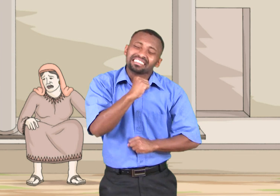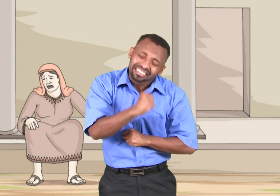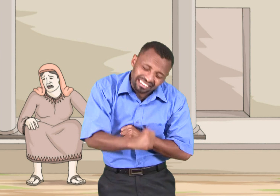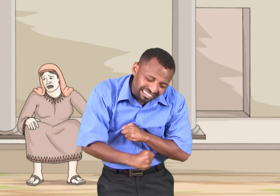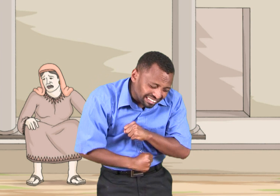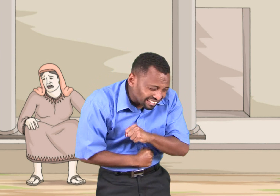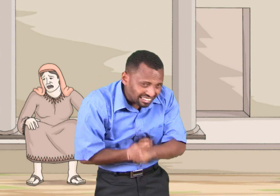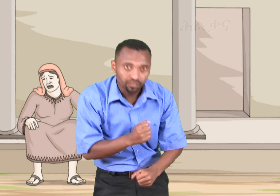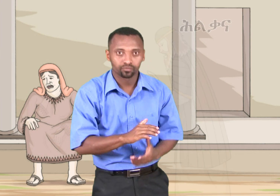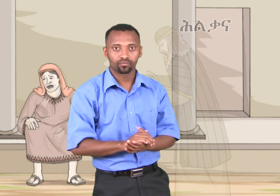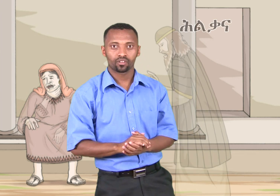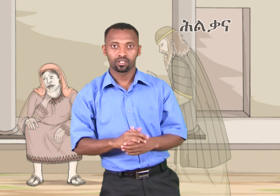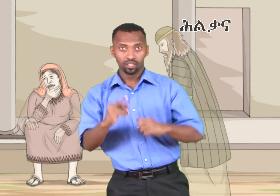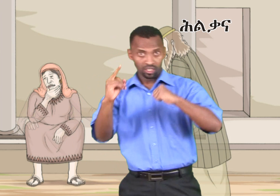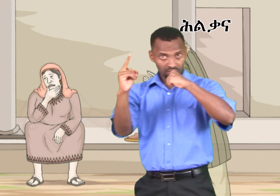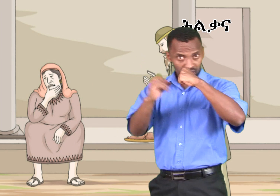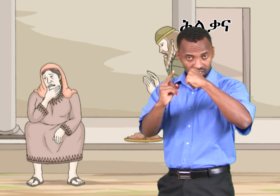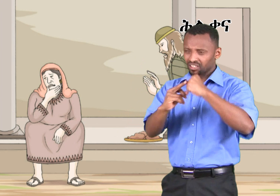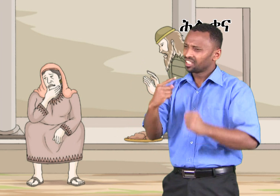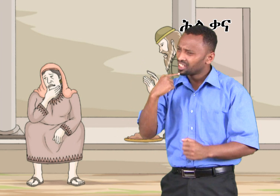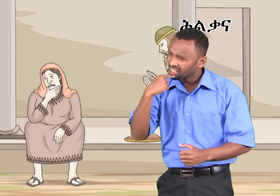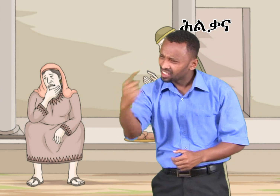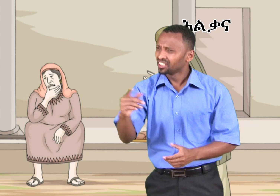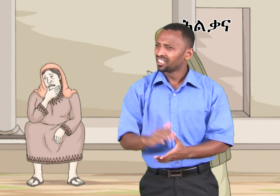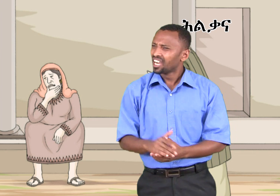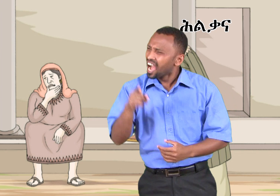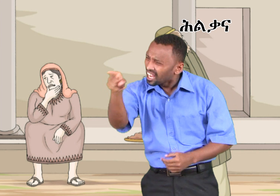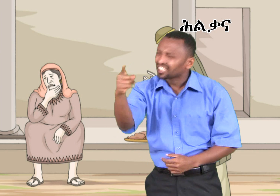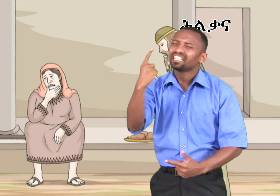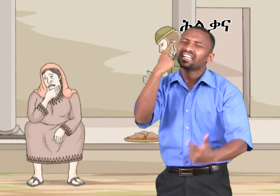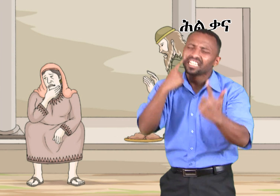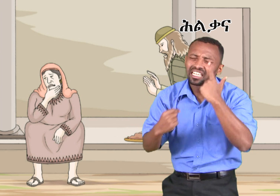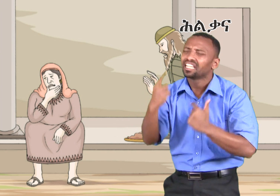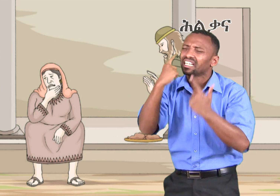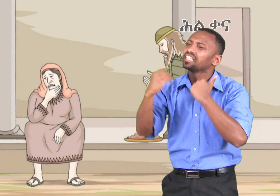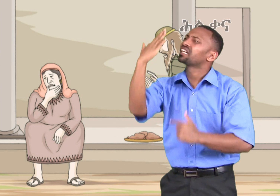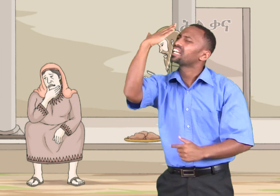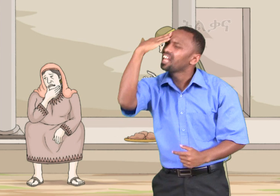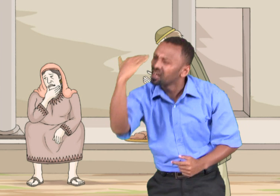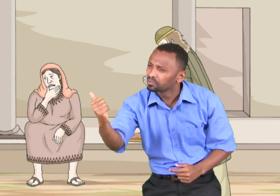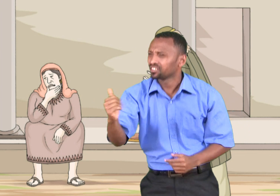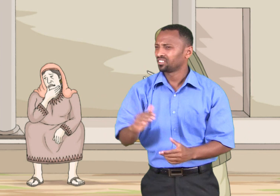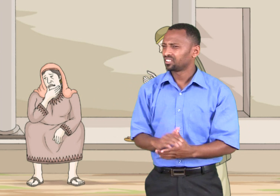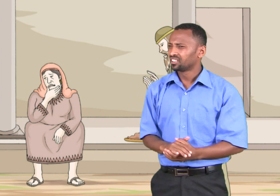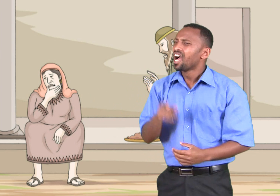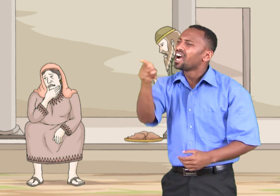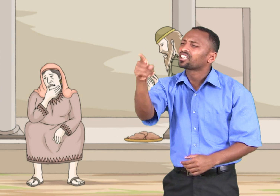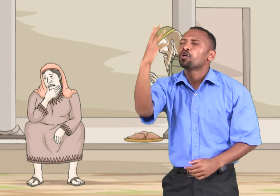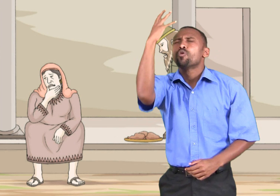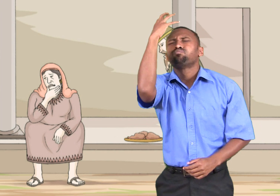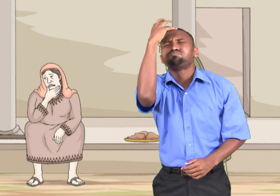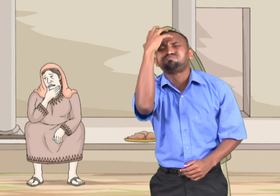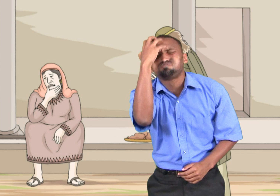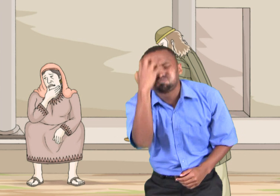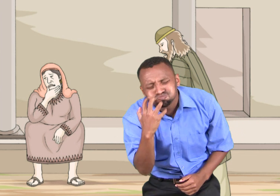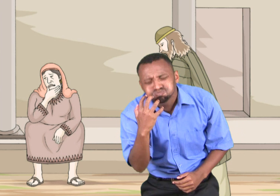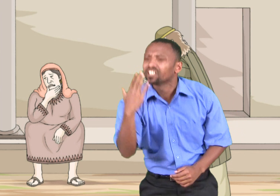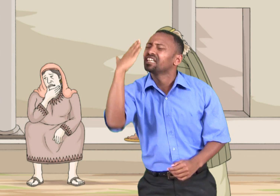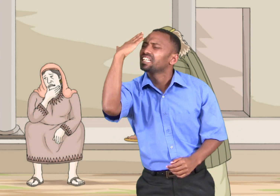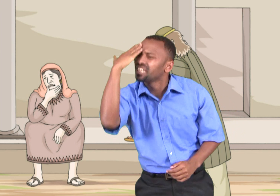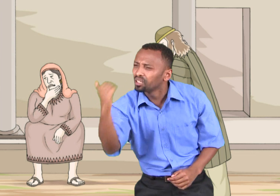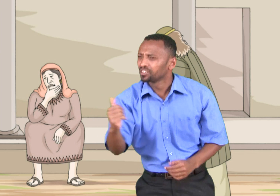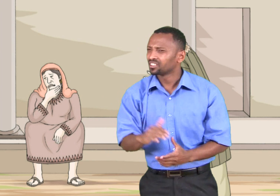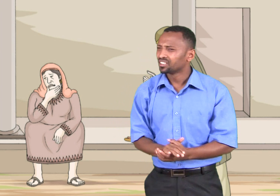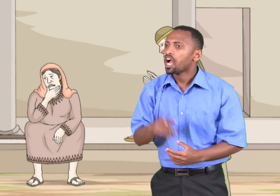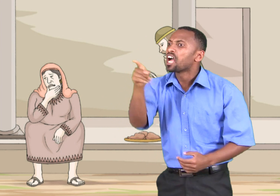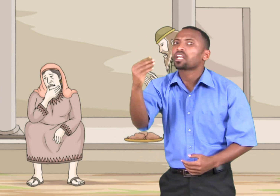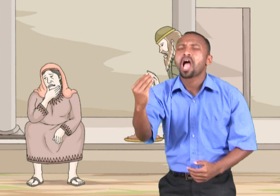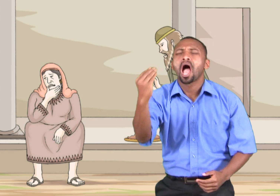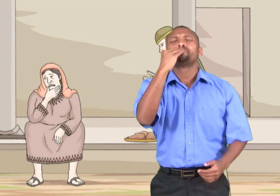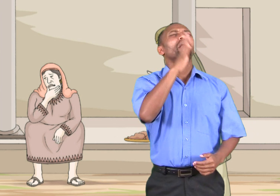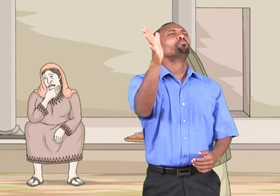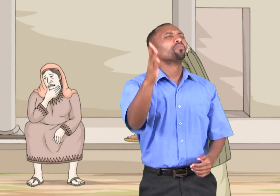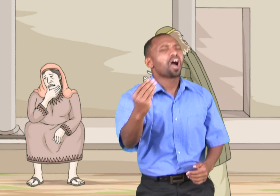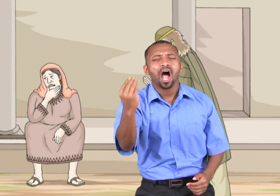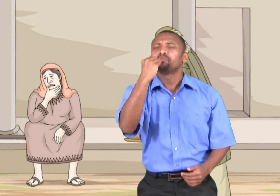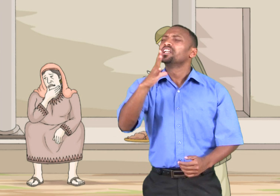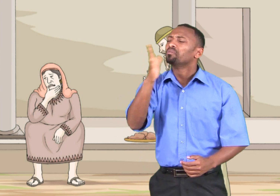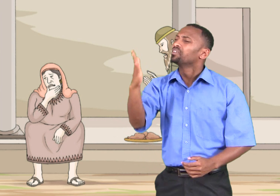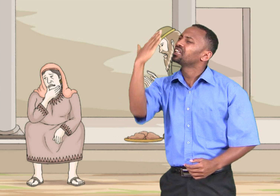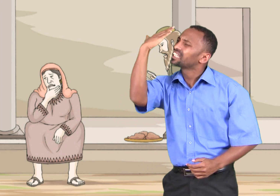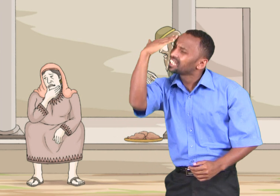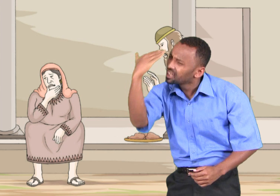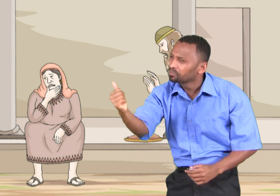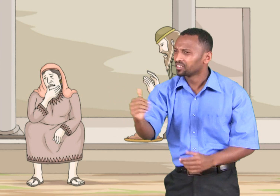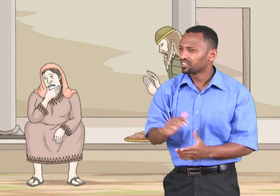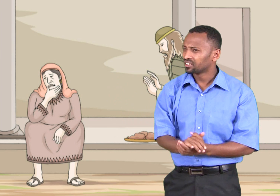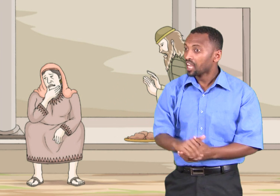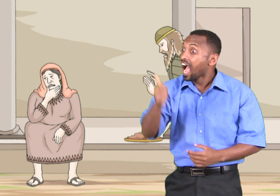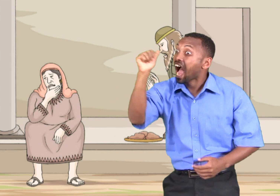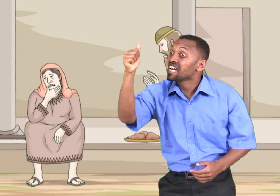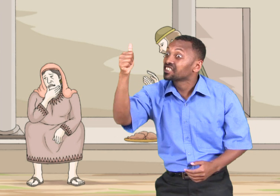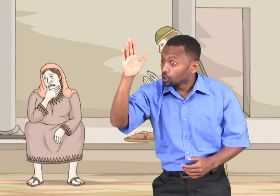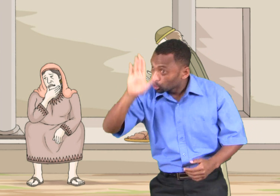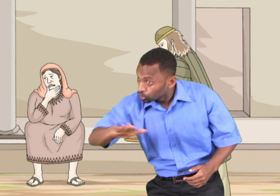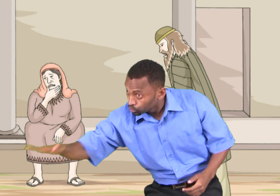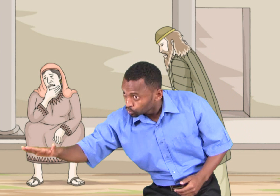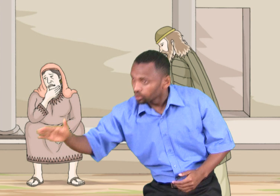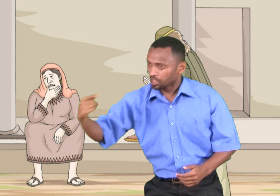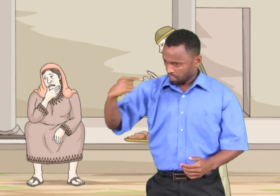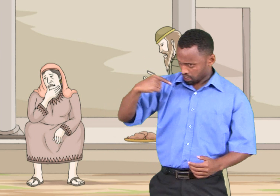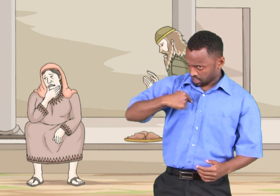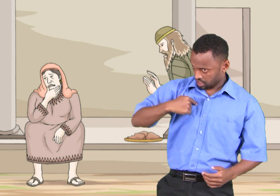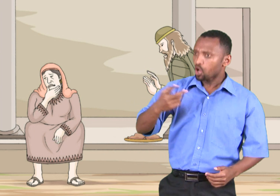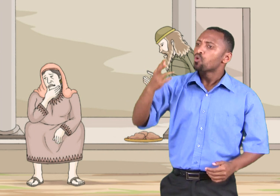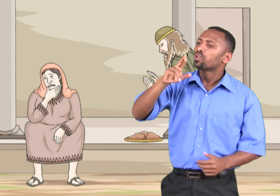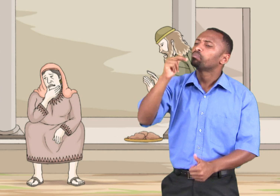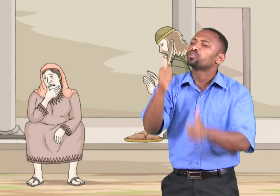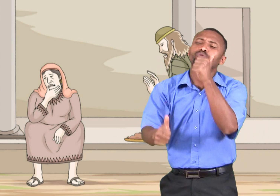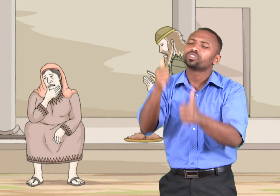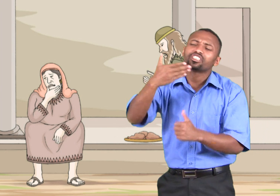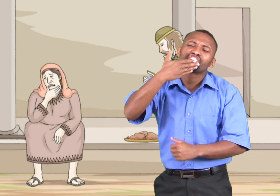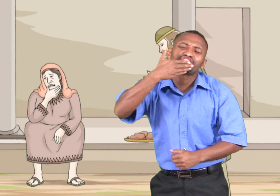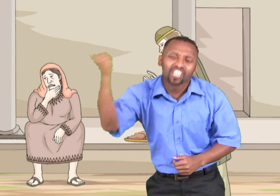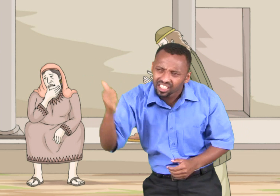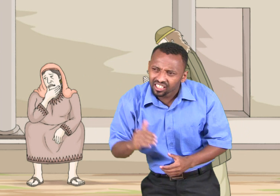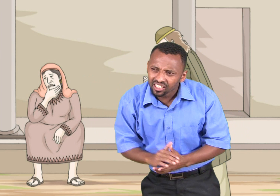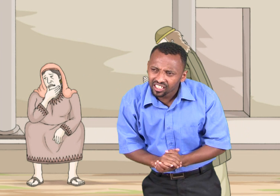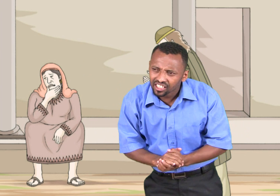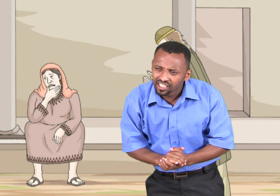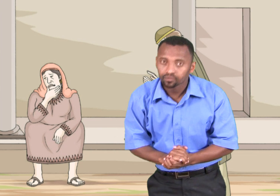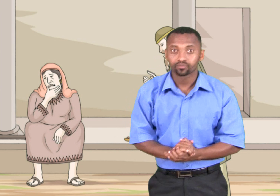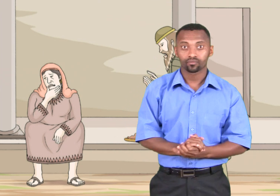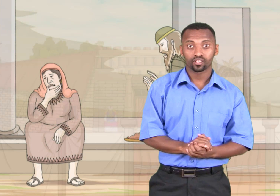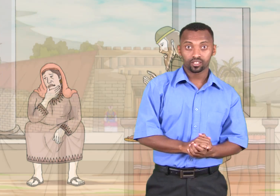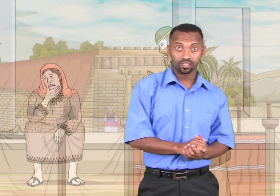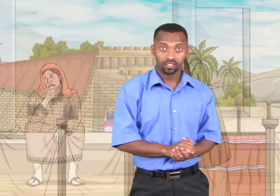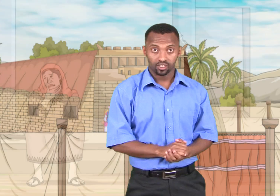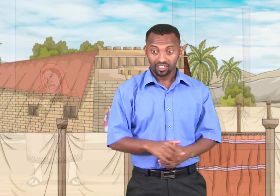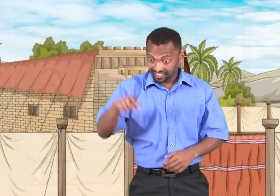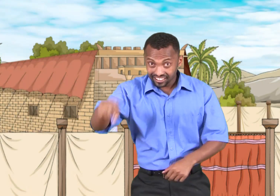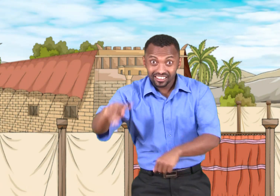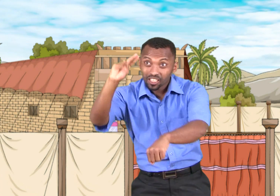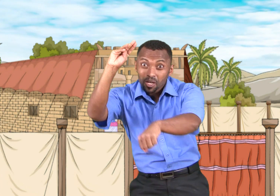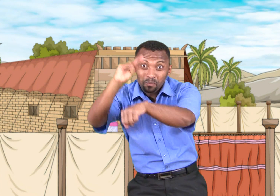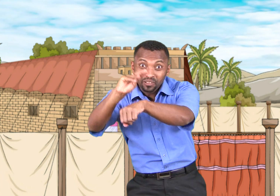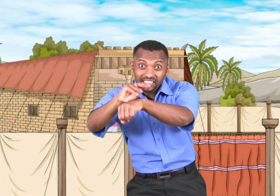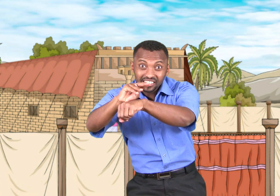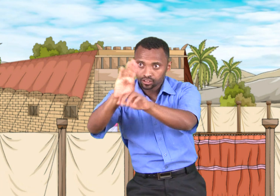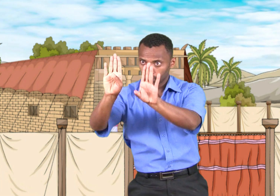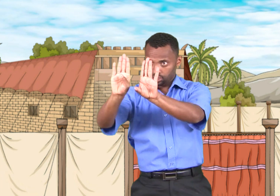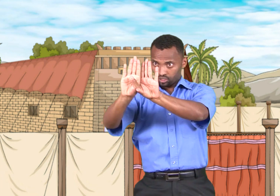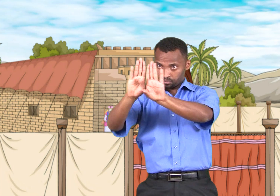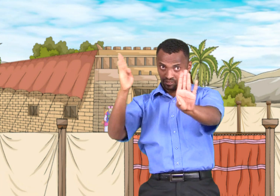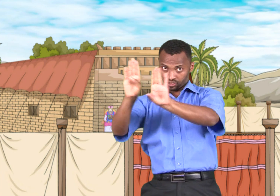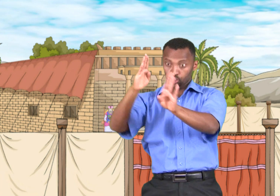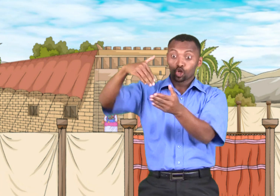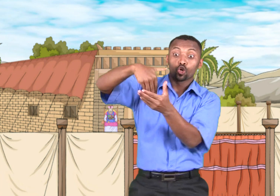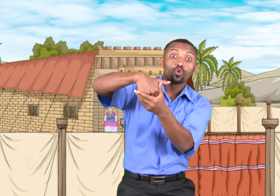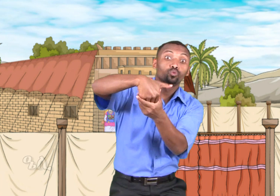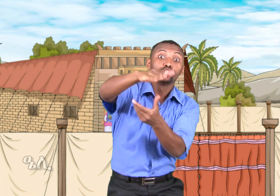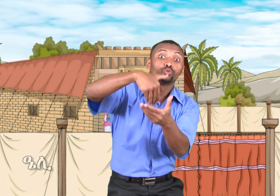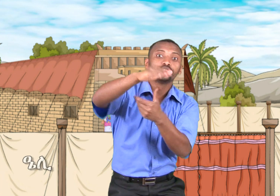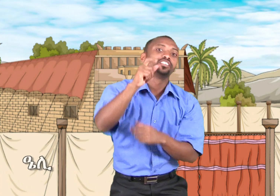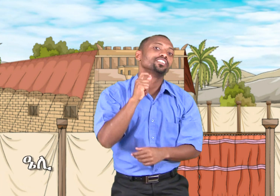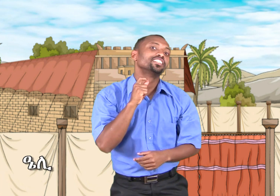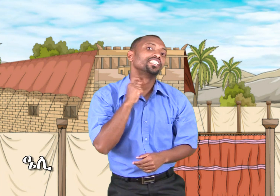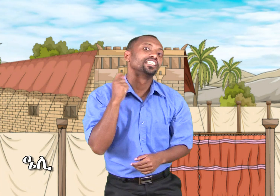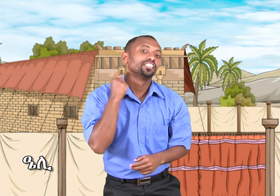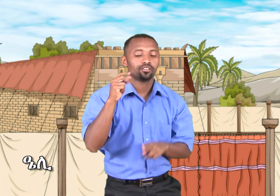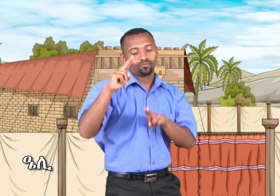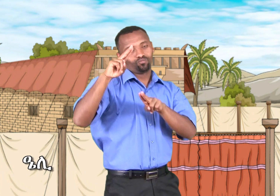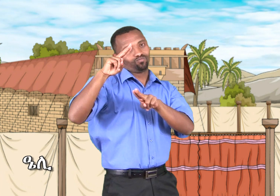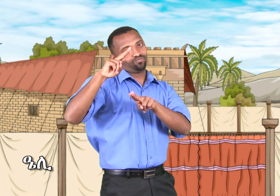“Hannah, why are you crying?” her husband Elkanah asked. “Why won’t you eat? Why is your heart so grieved? Am I not better to you than ten sons?” So after they had finished eating and drinking in Shiloh, Hannah stood up.